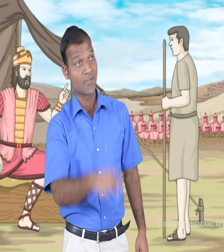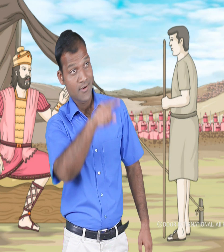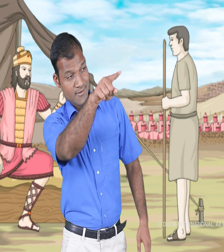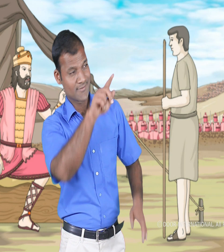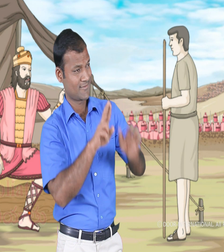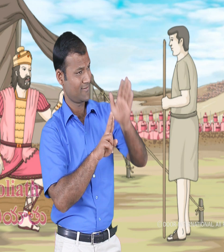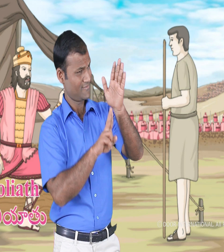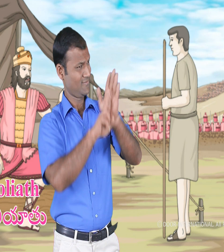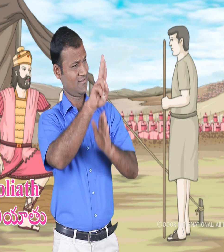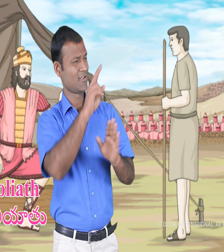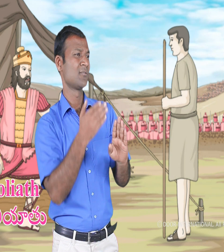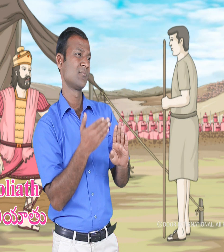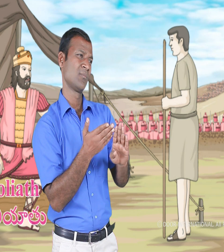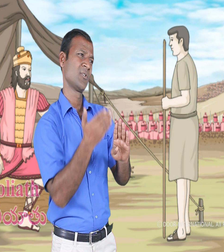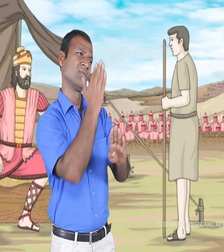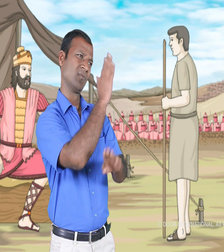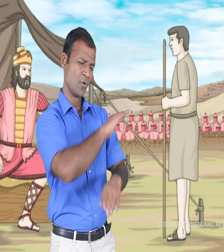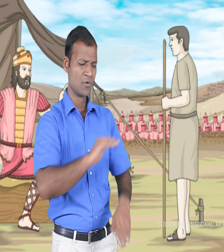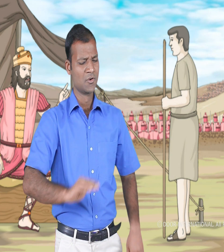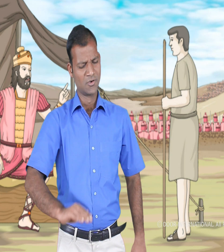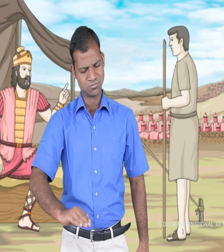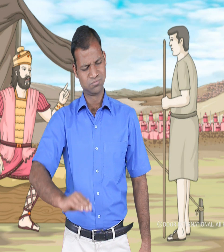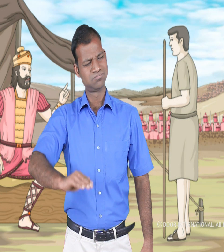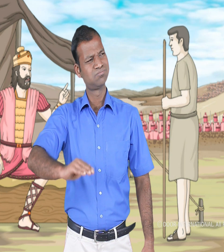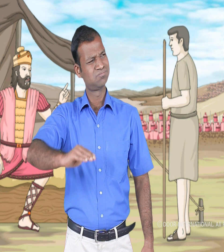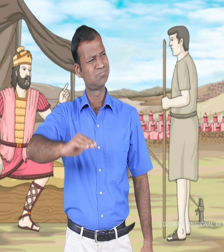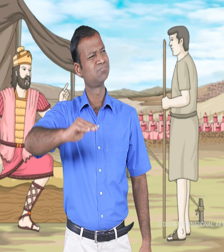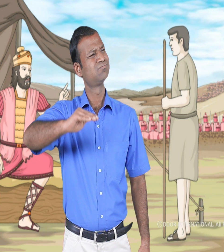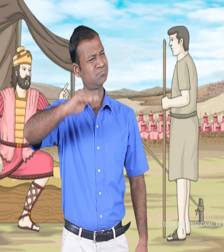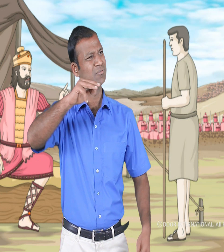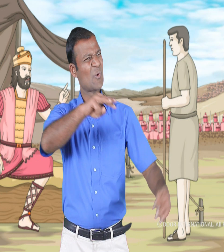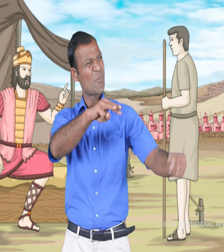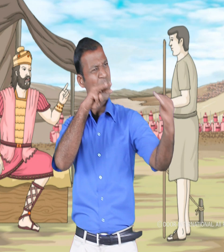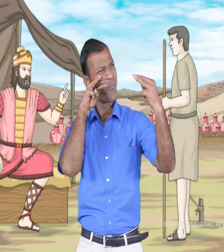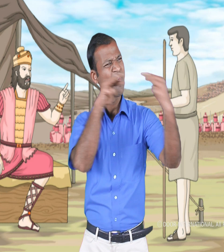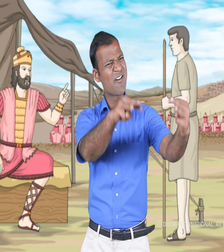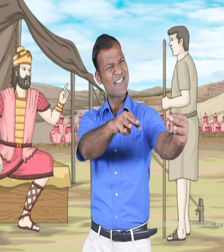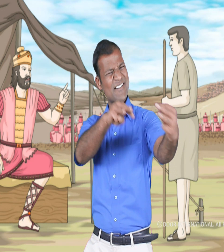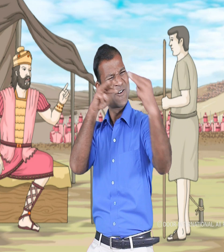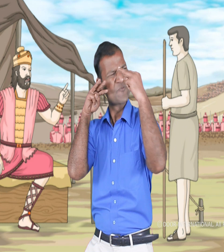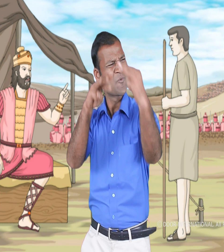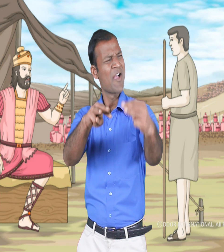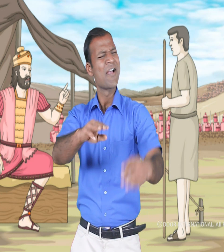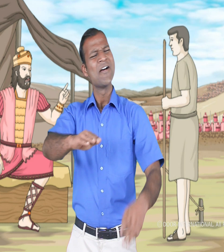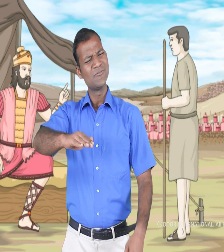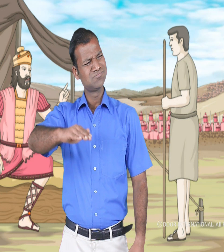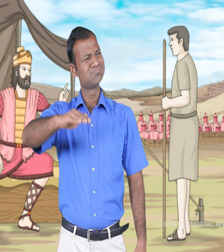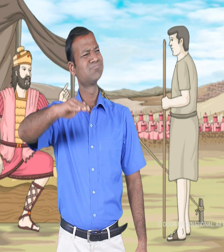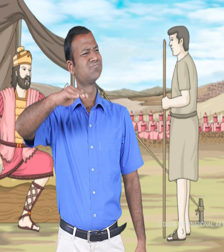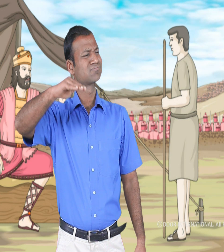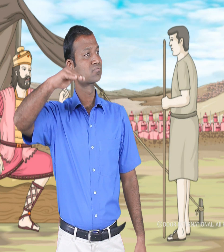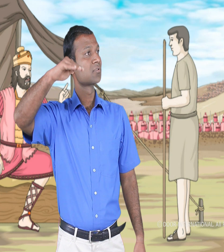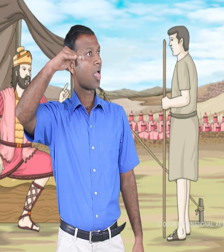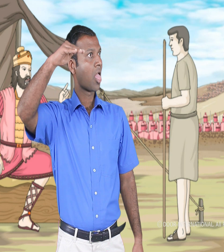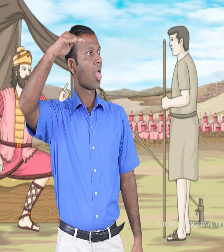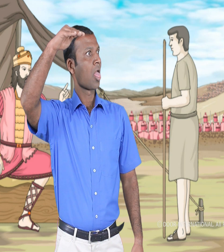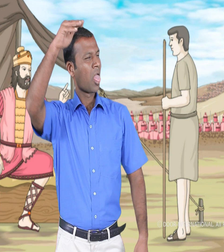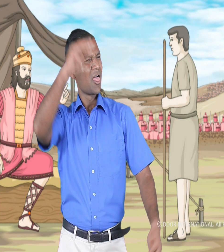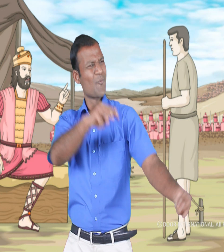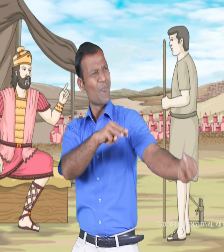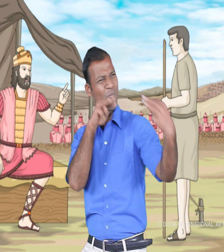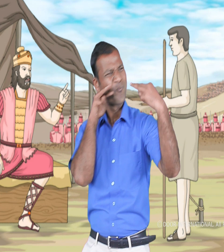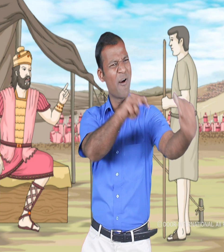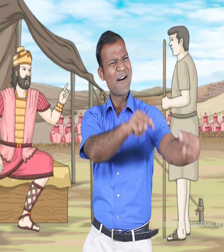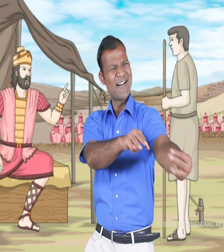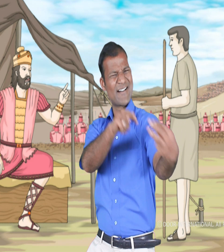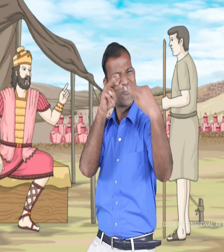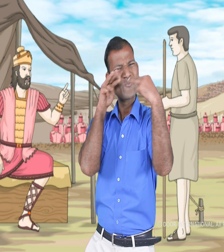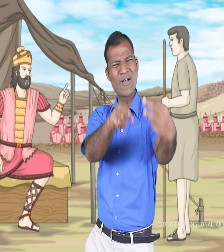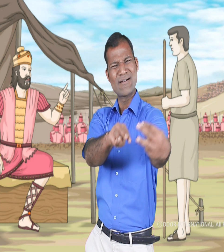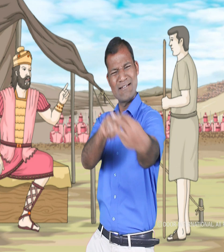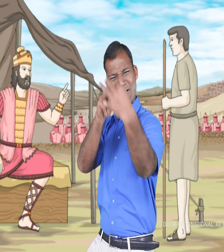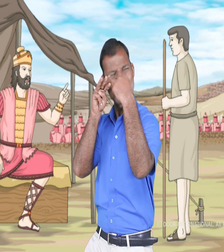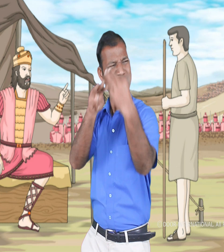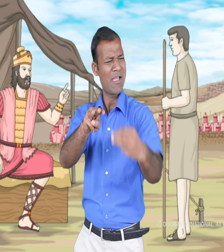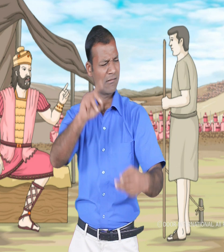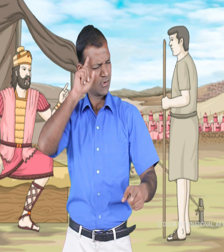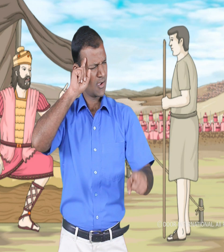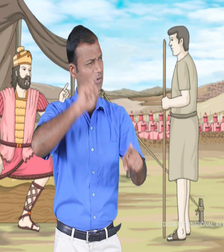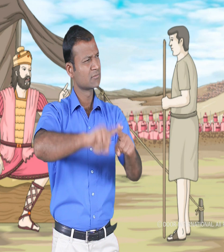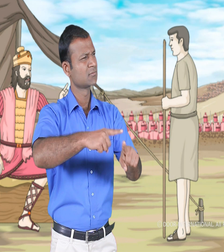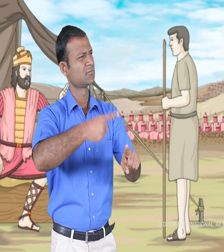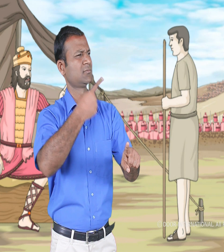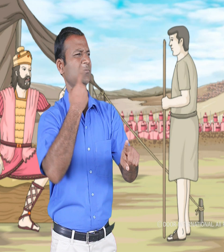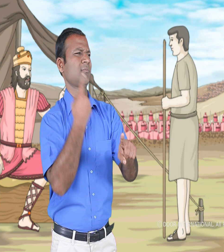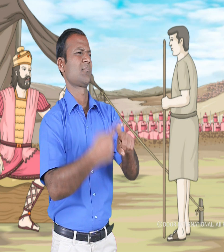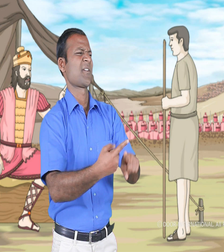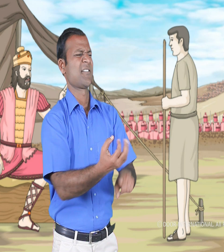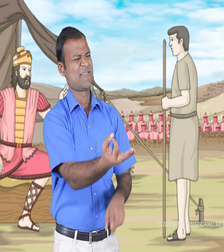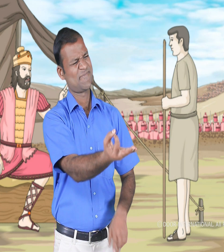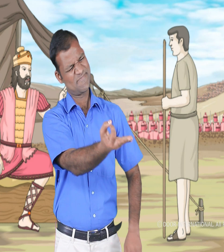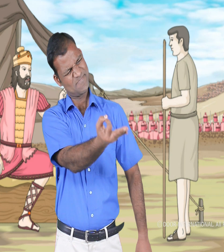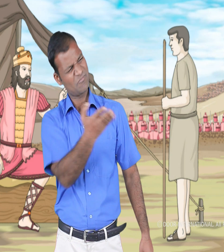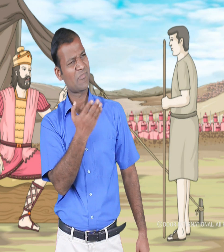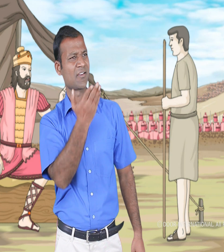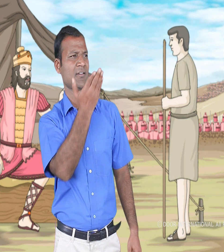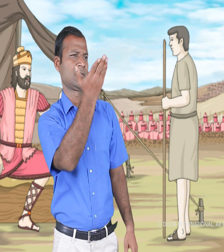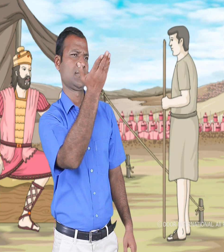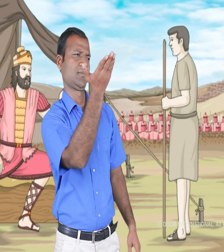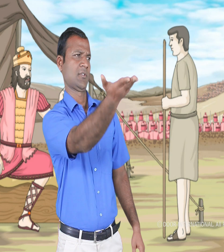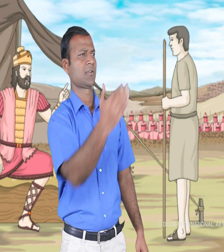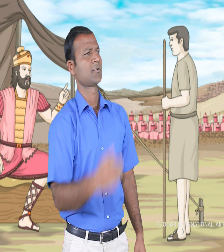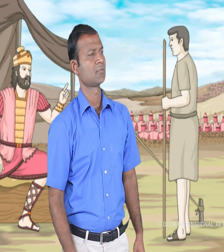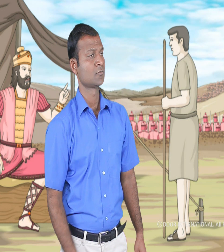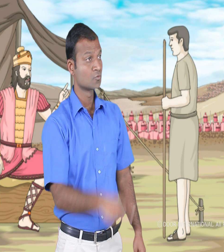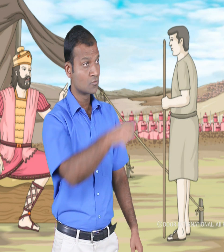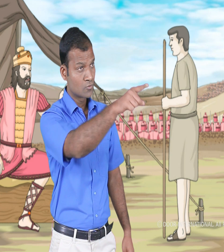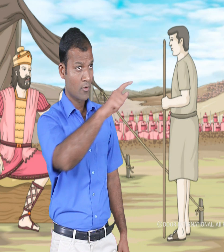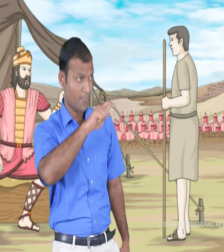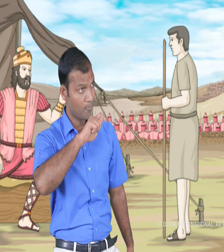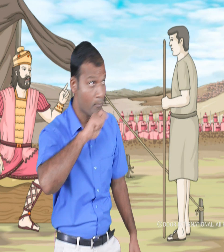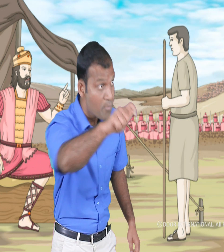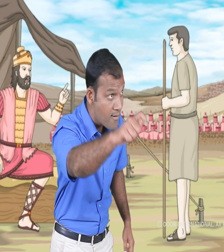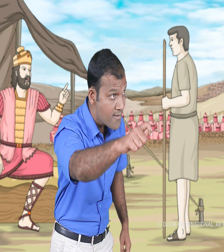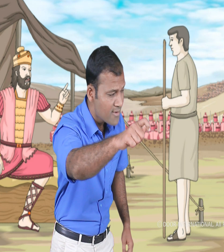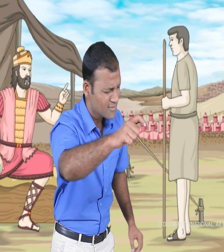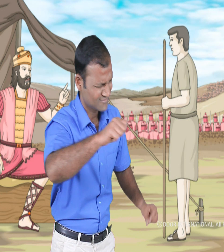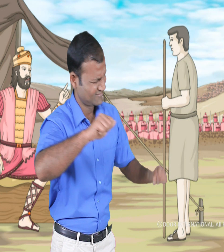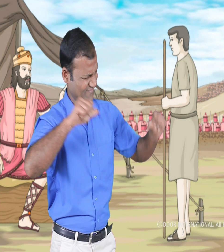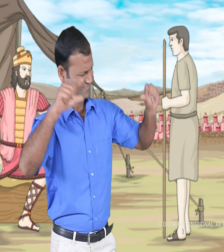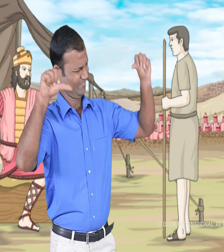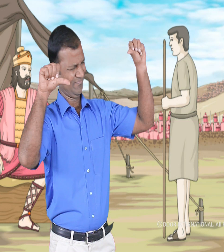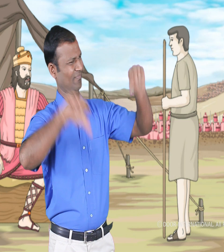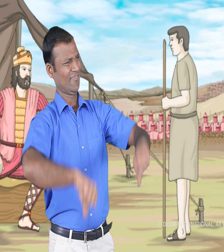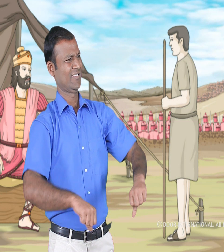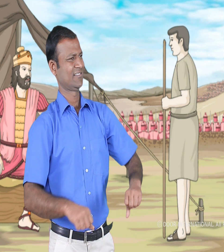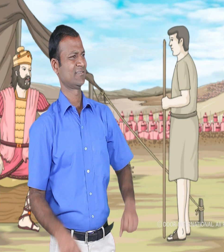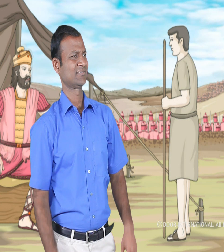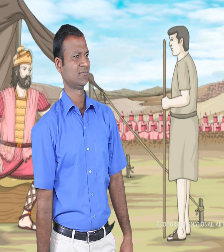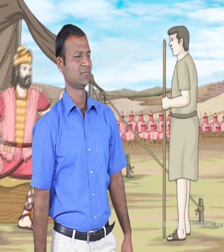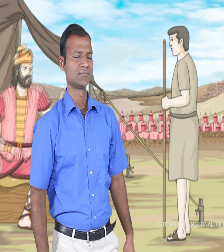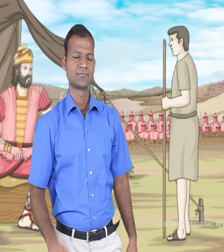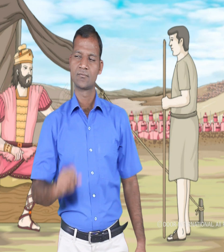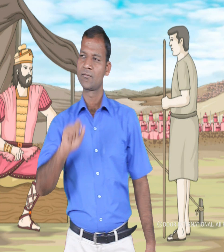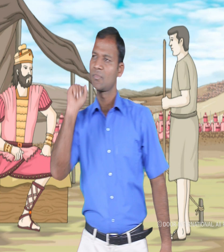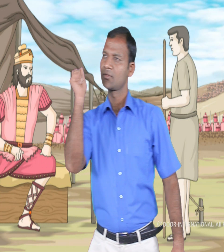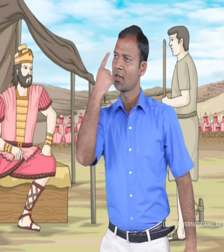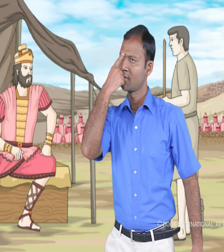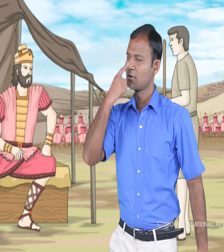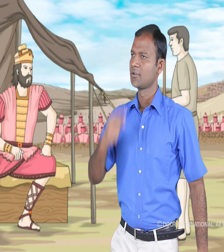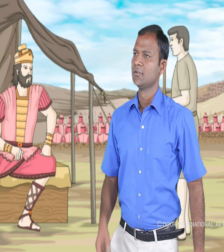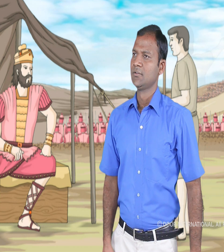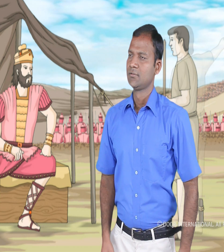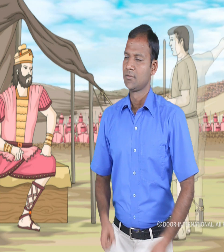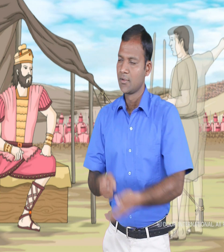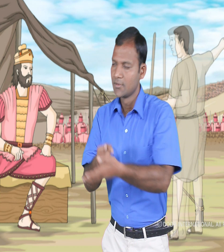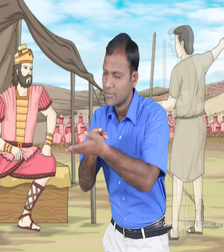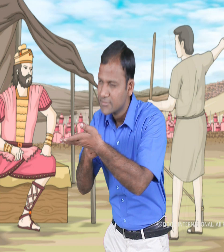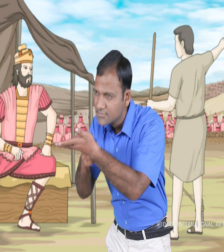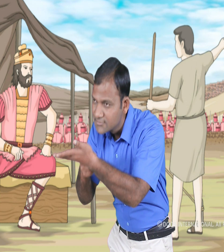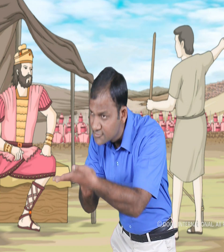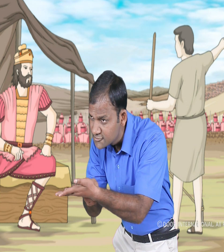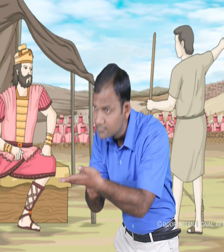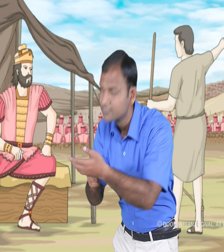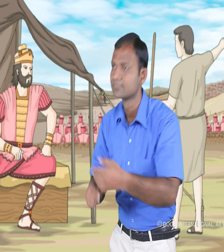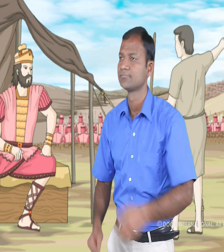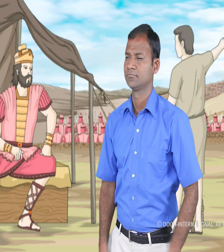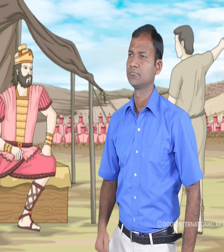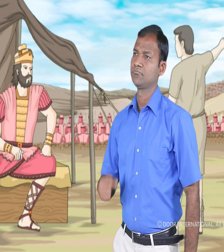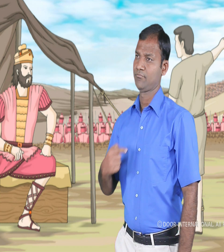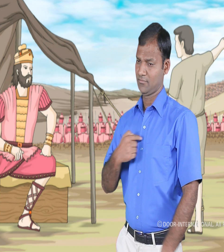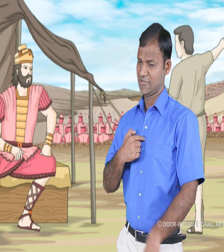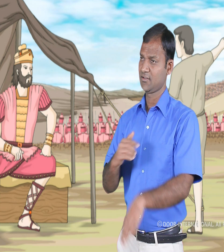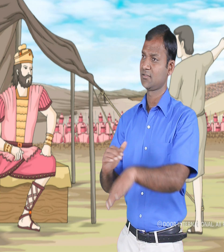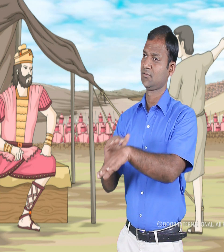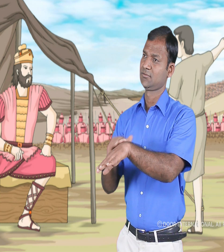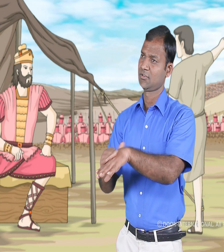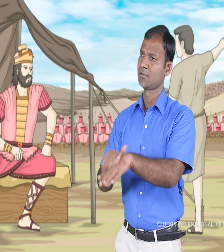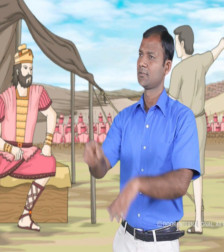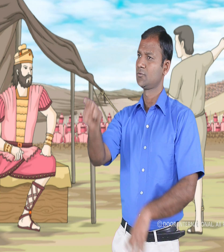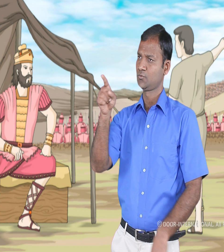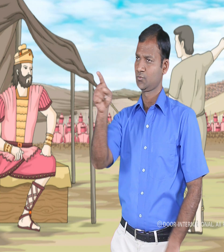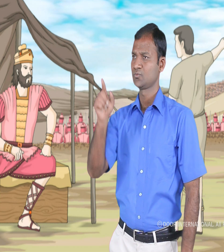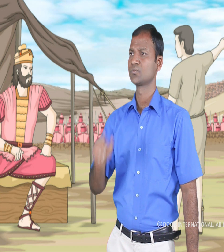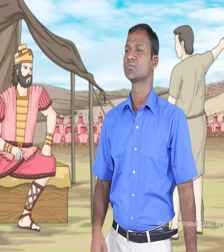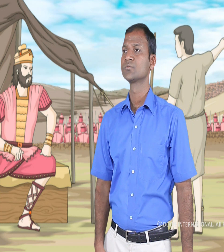You are just a boy, and he has been a warrior from his youth.”